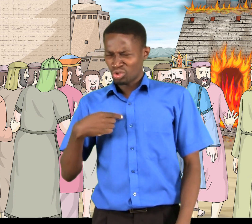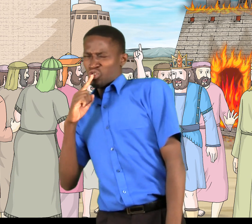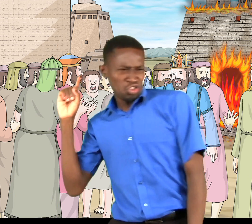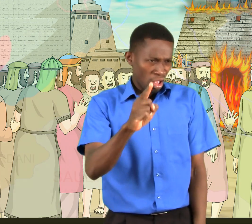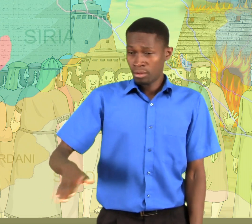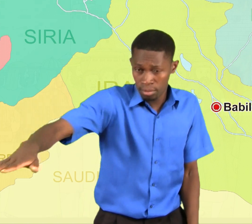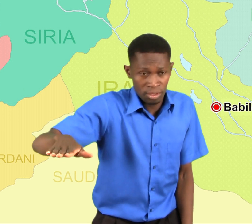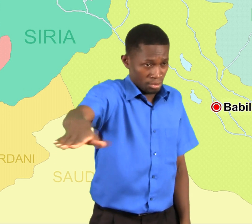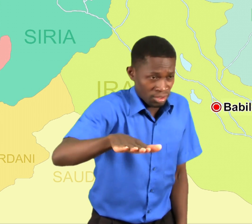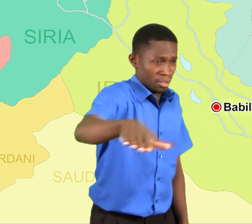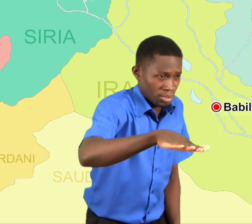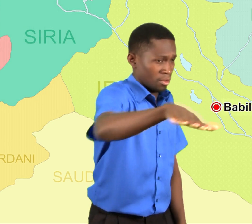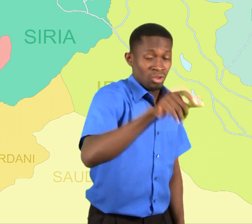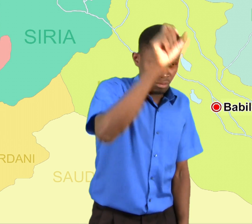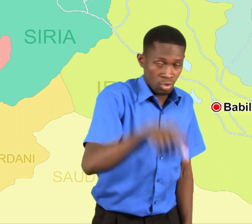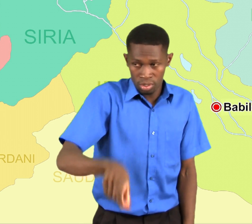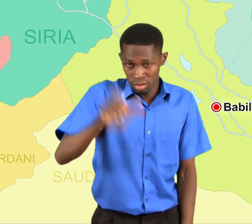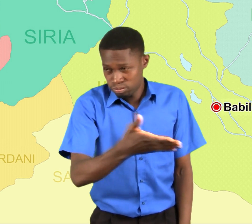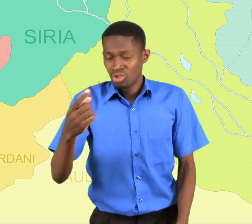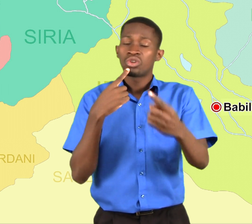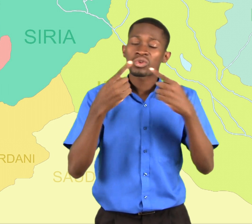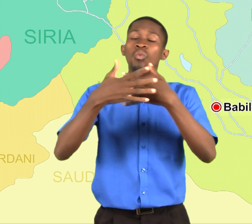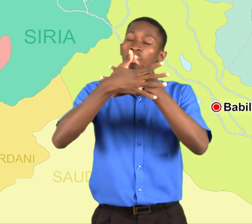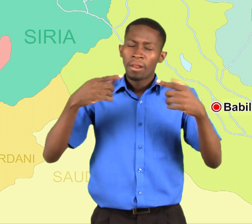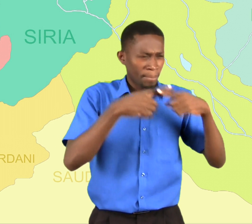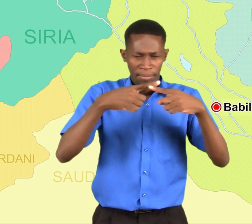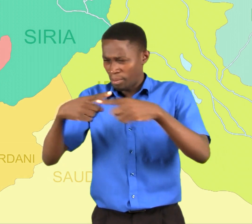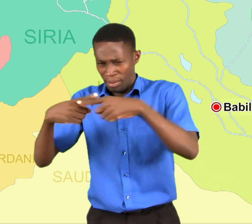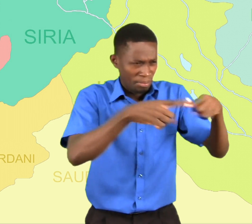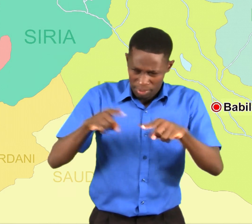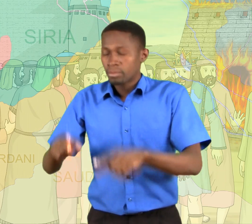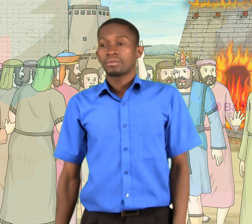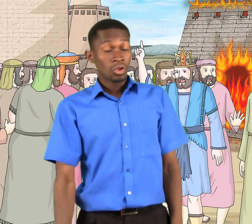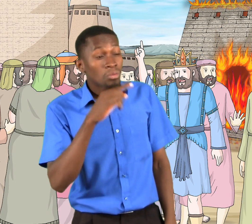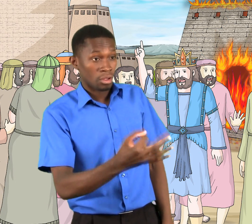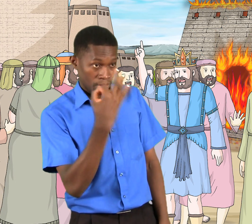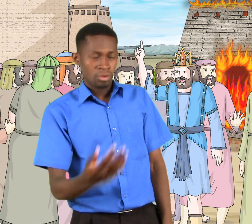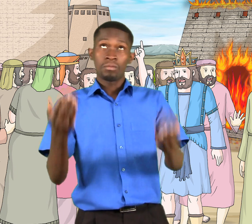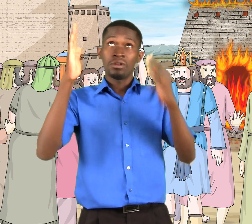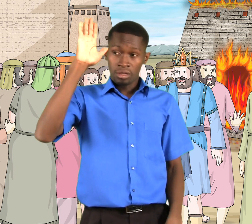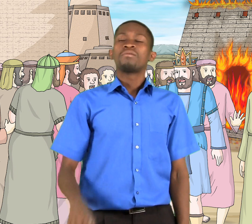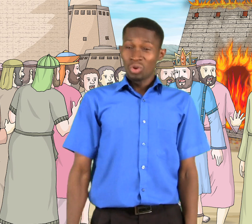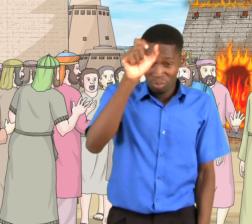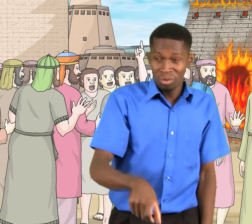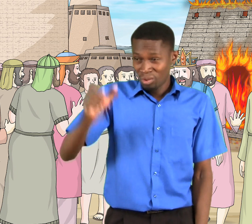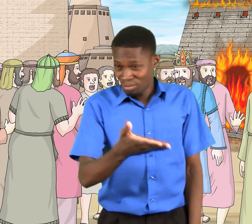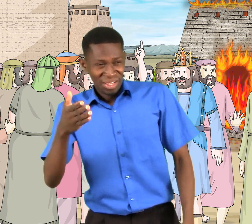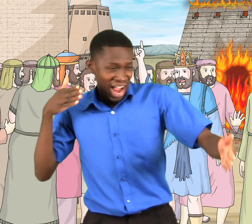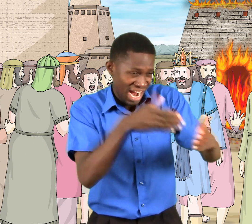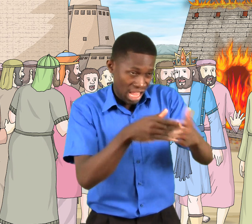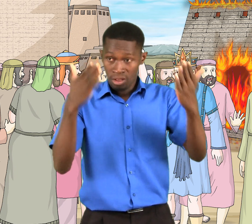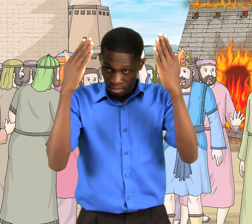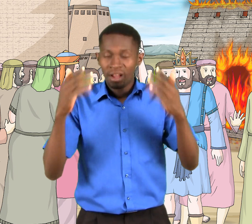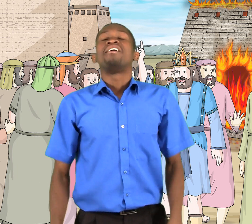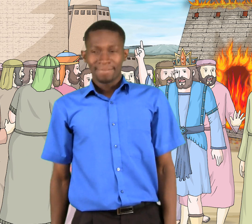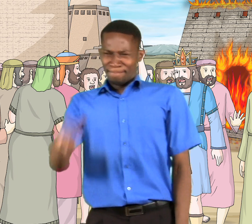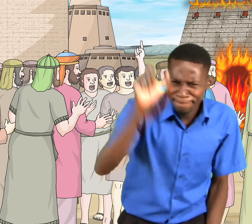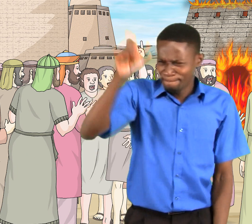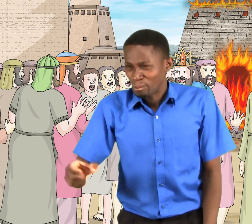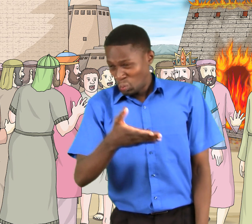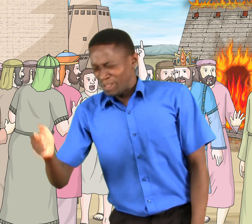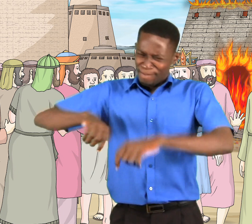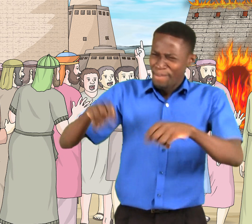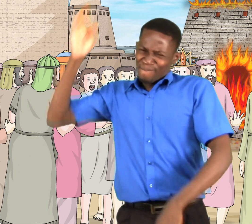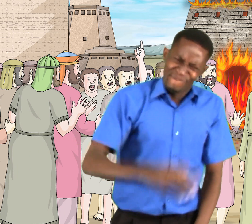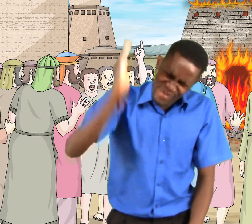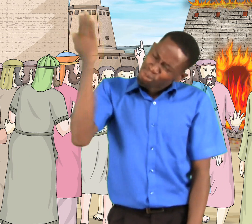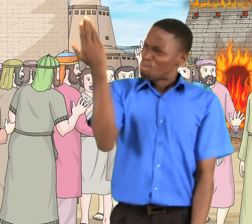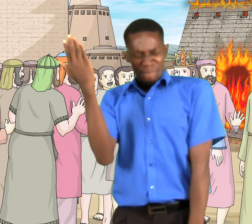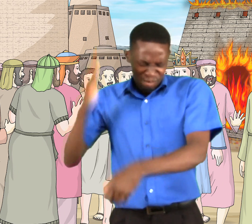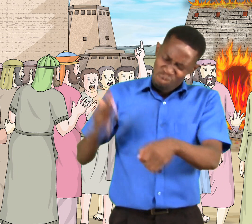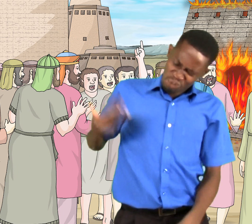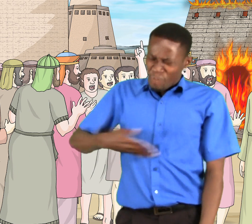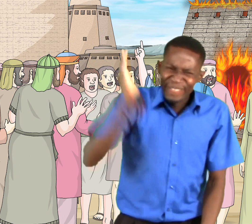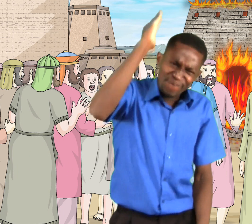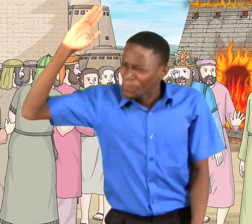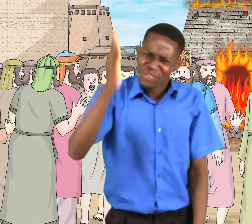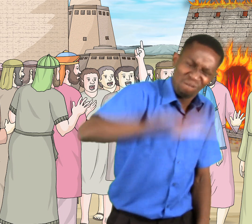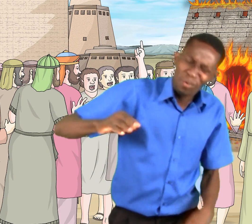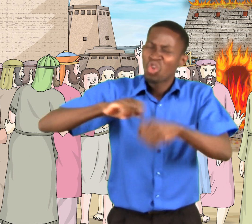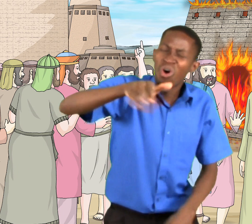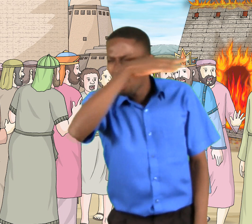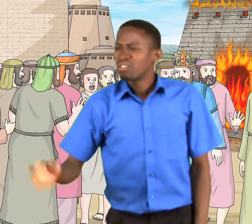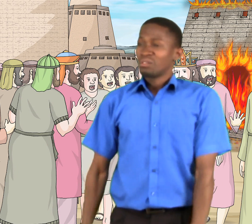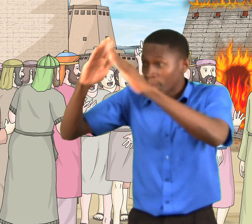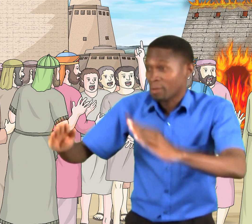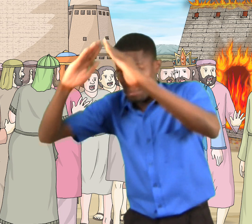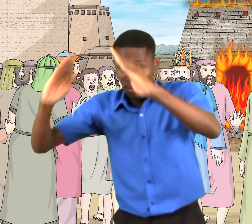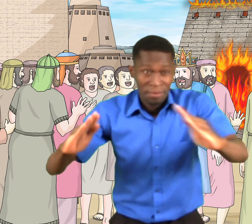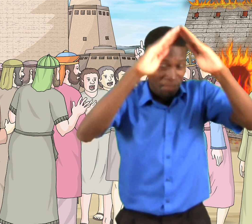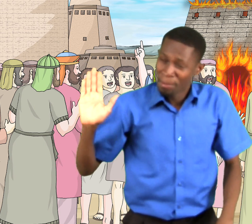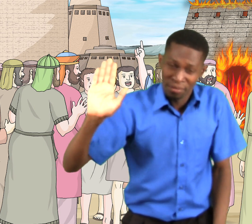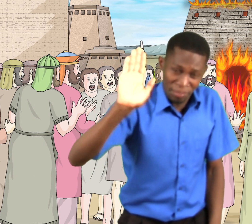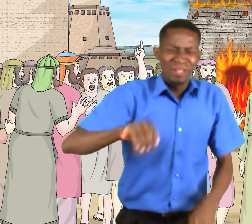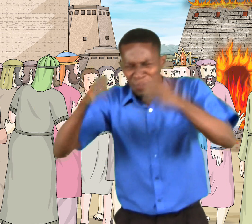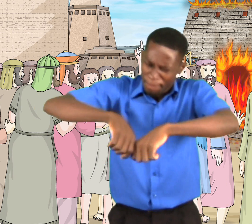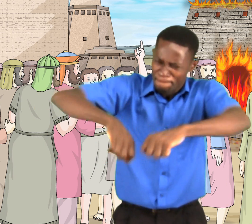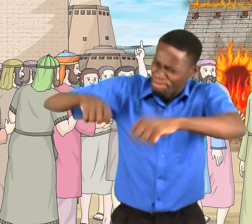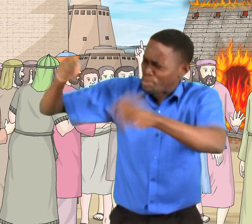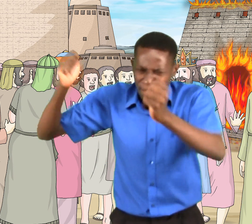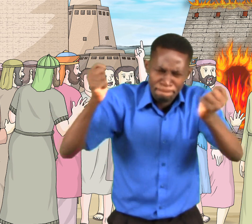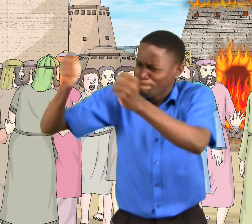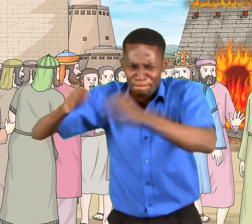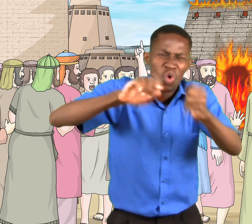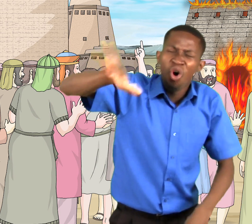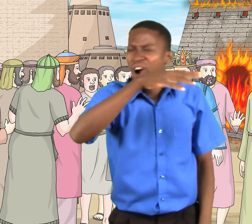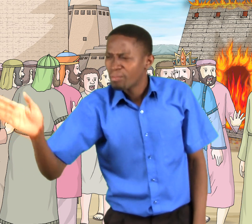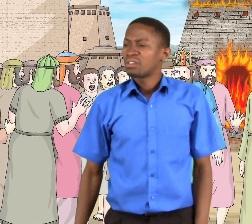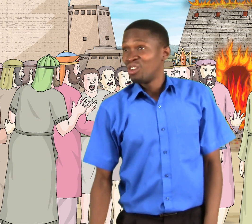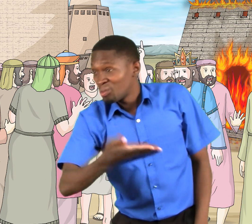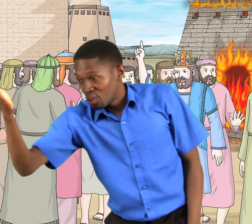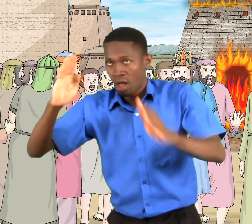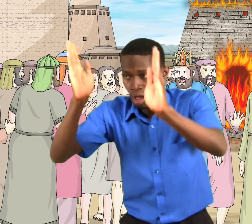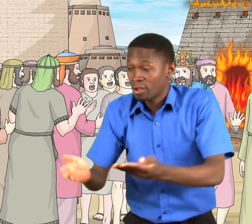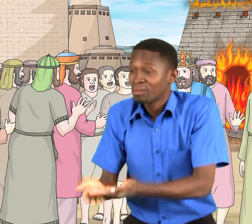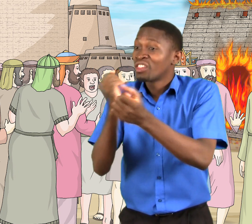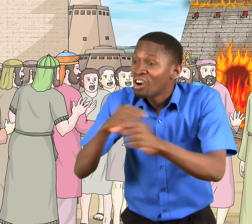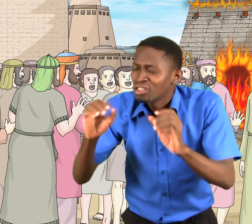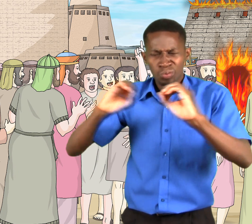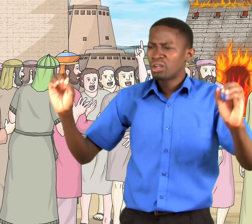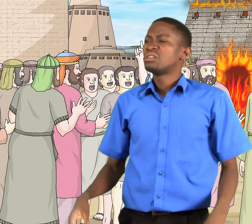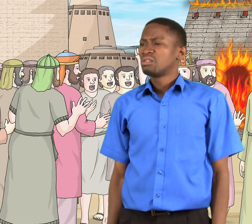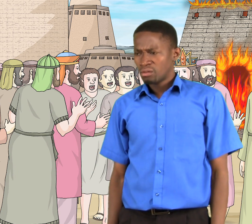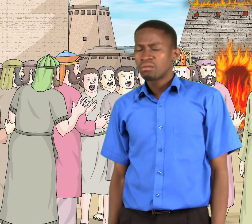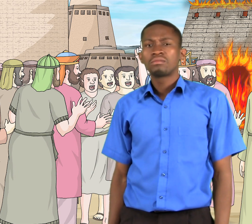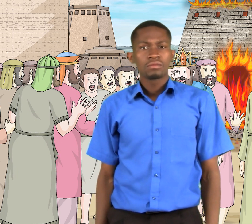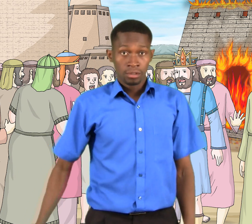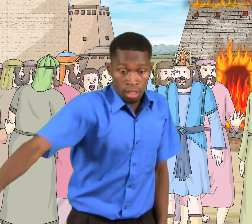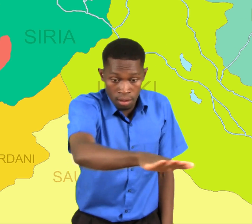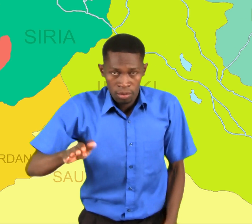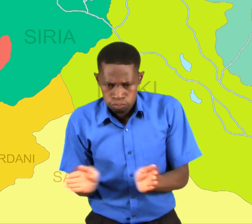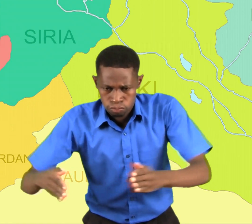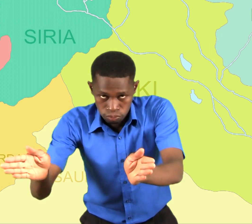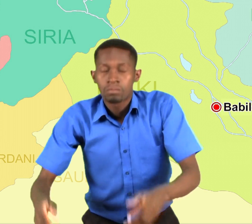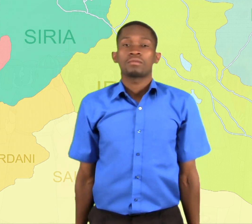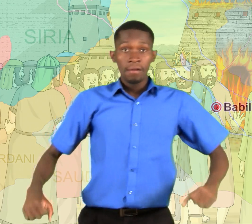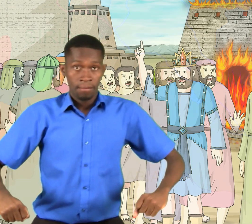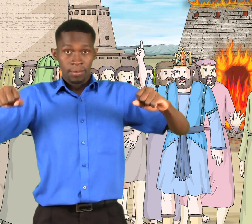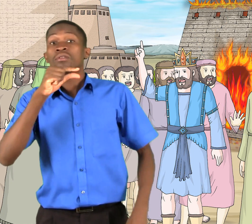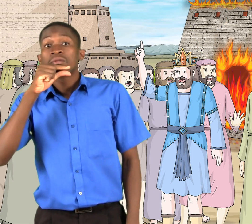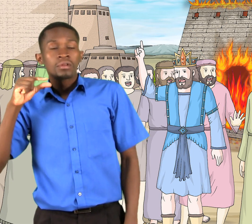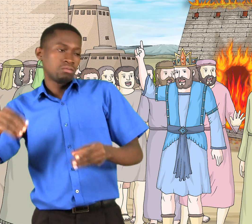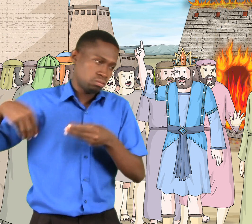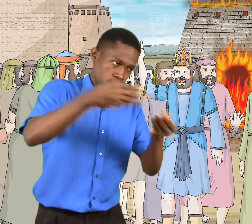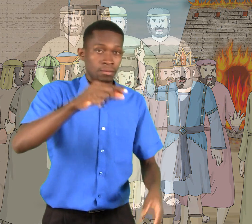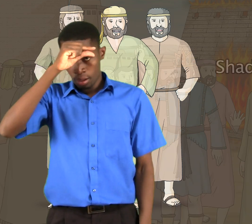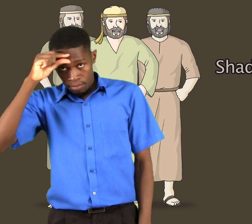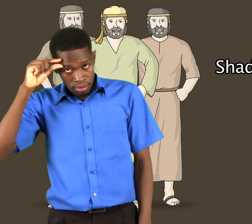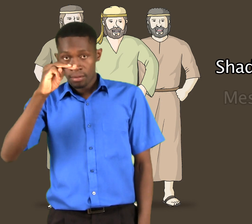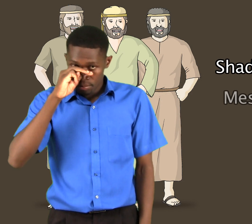Therefore I decree that the people of any nation or language who say anything offensive against the God of Shadrach, Meshach, and Abednego will be cut into pieces and their houses reduced to rubble. For there is no other god who can deliver in this way.”